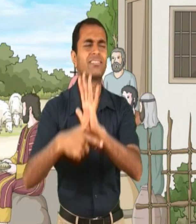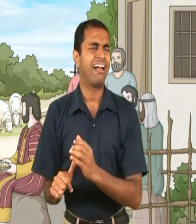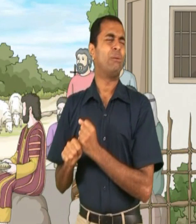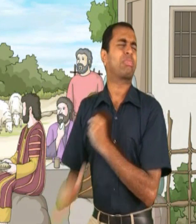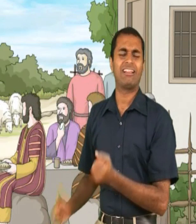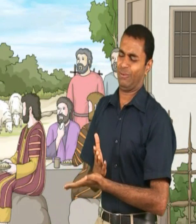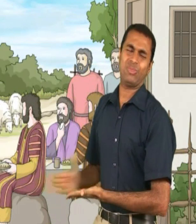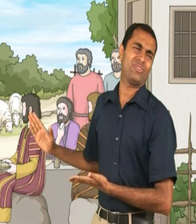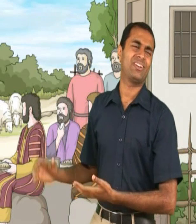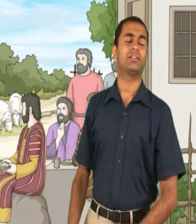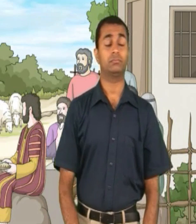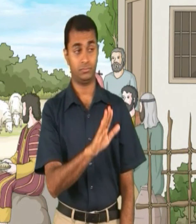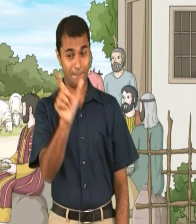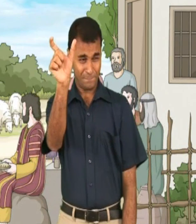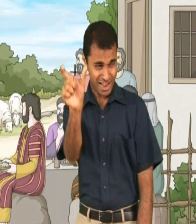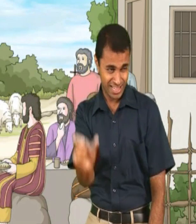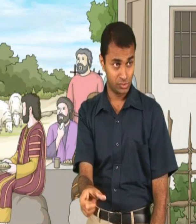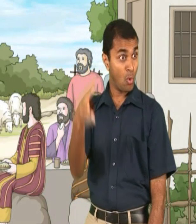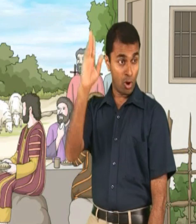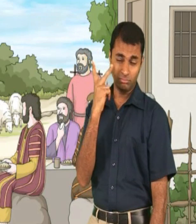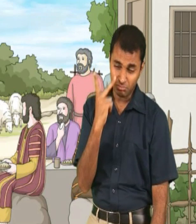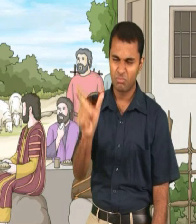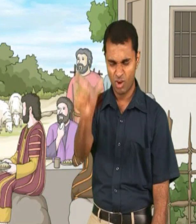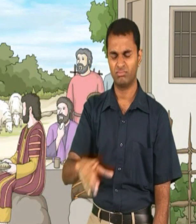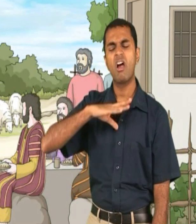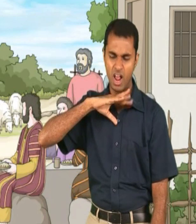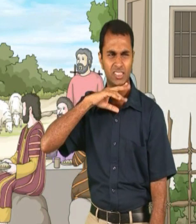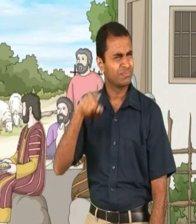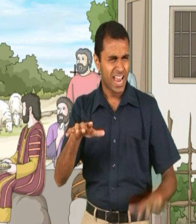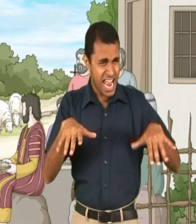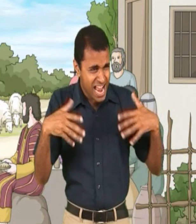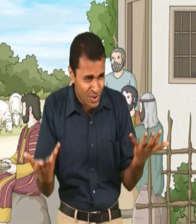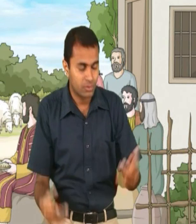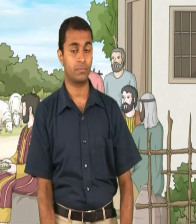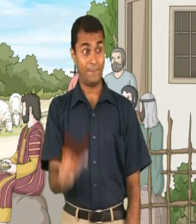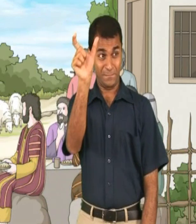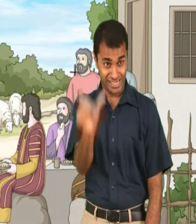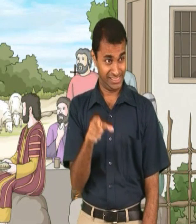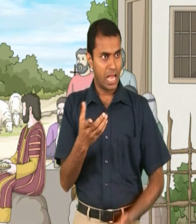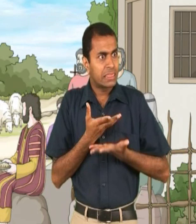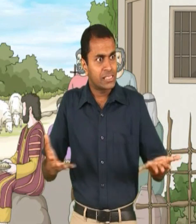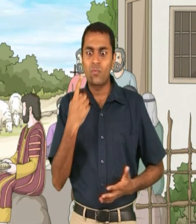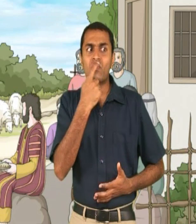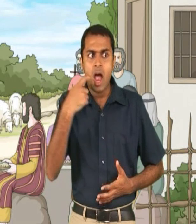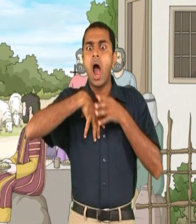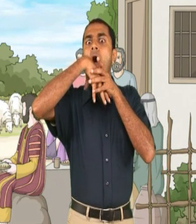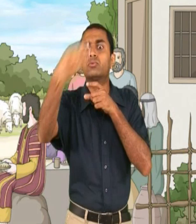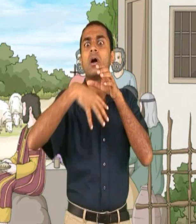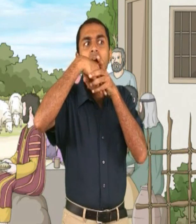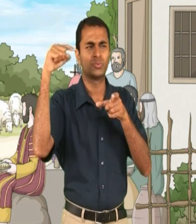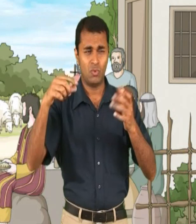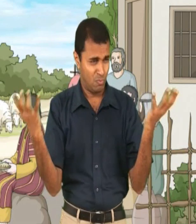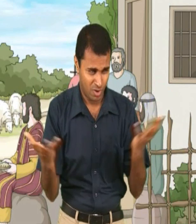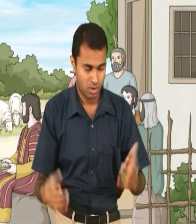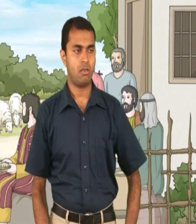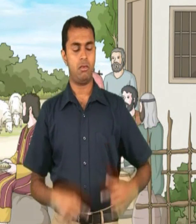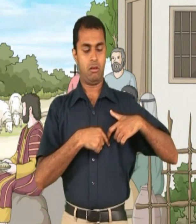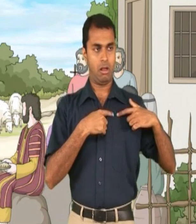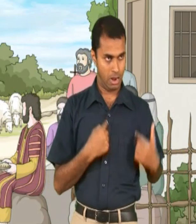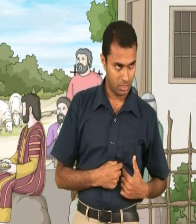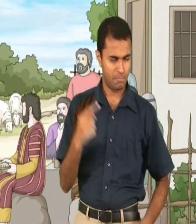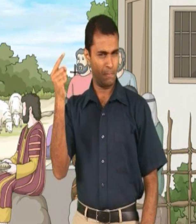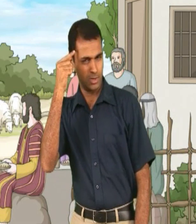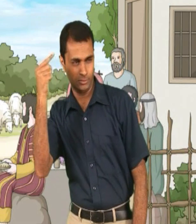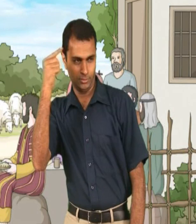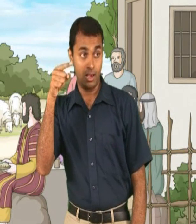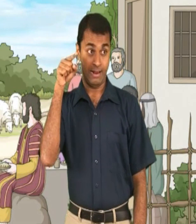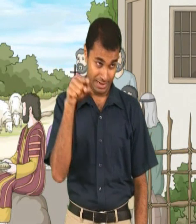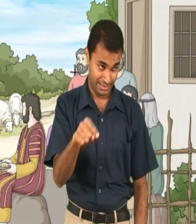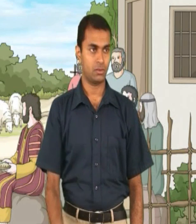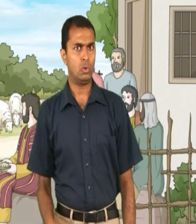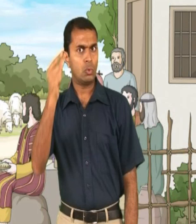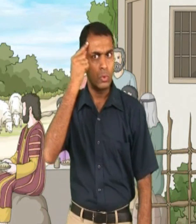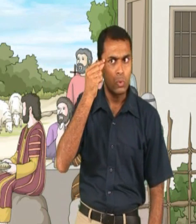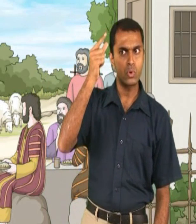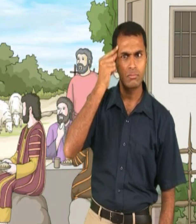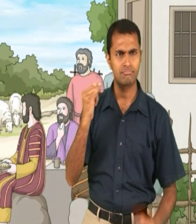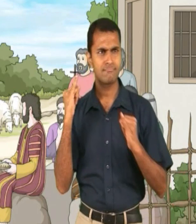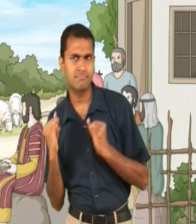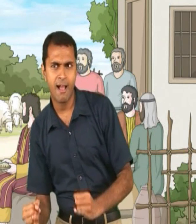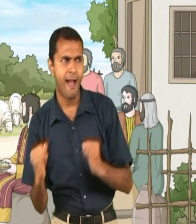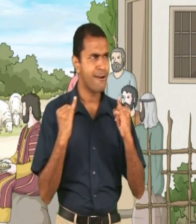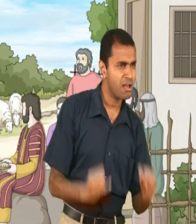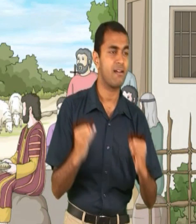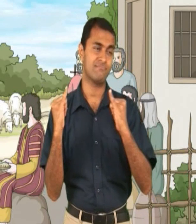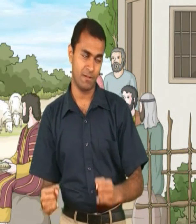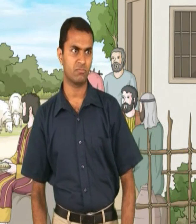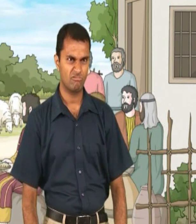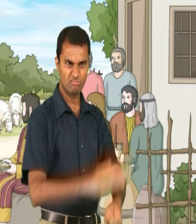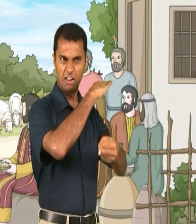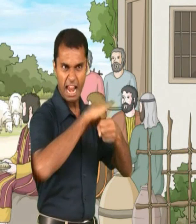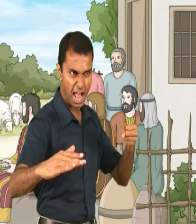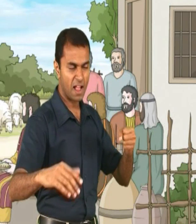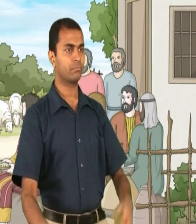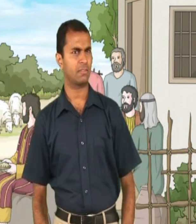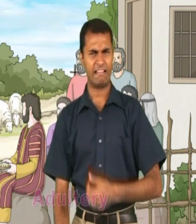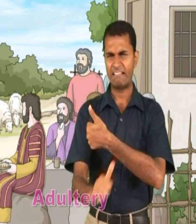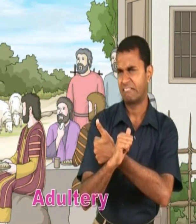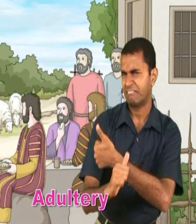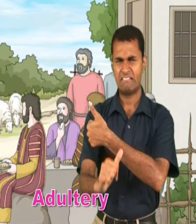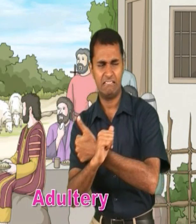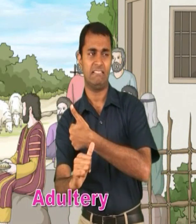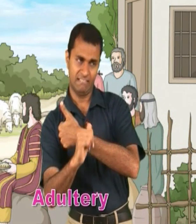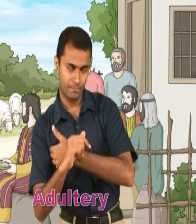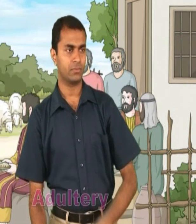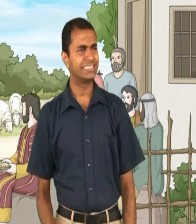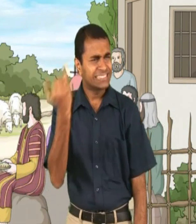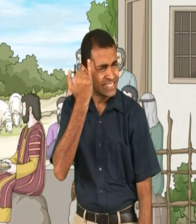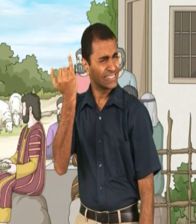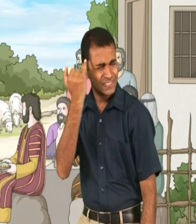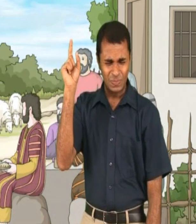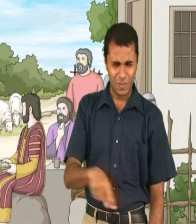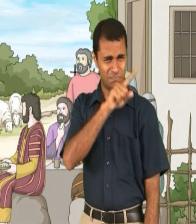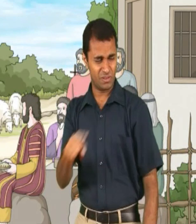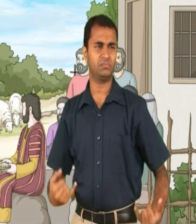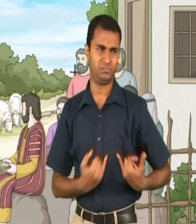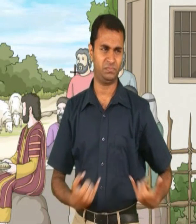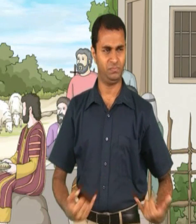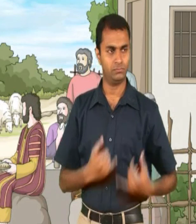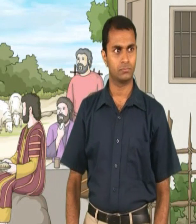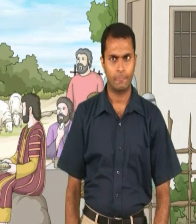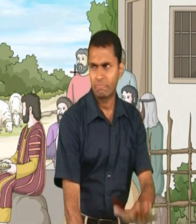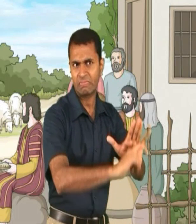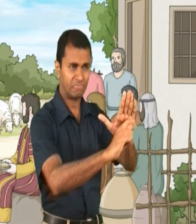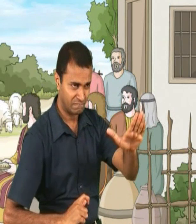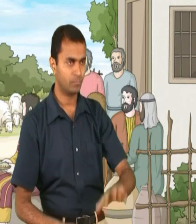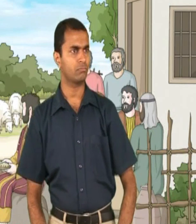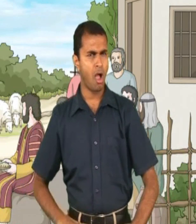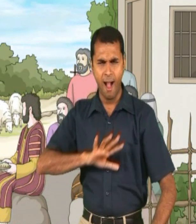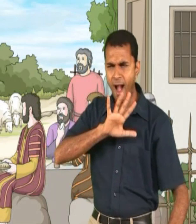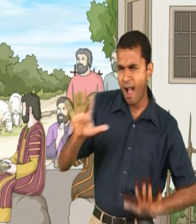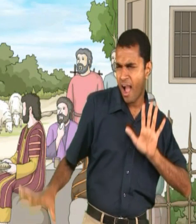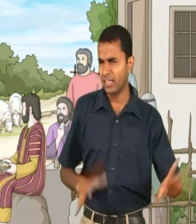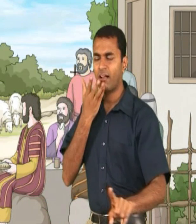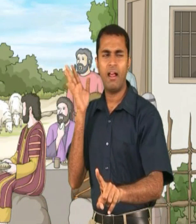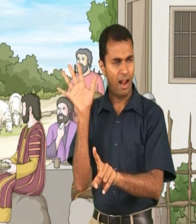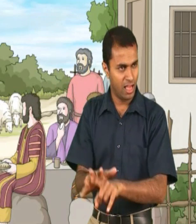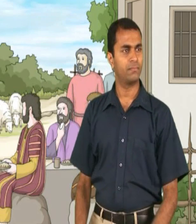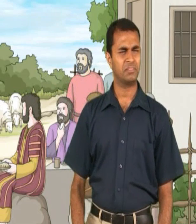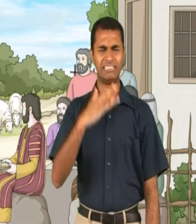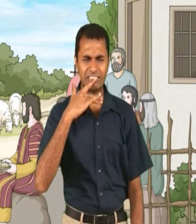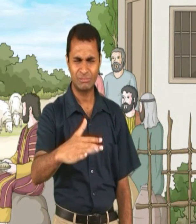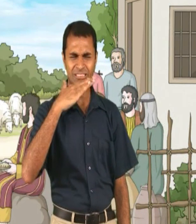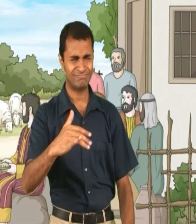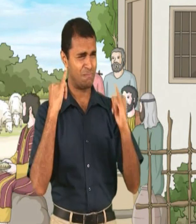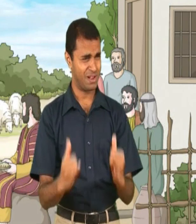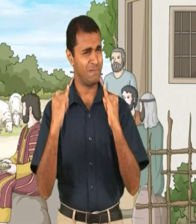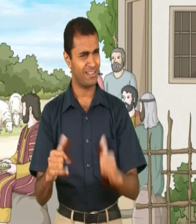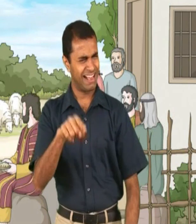For out of the heart come evil thoughts, murder, adultery, sexual immorality, theft, false testimony, and slander.